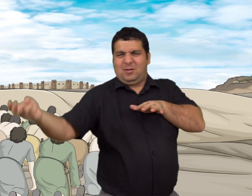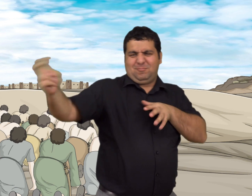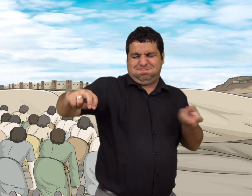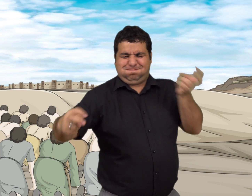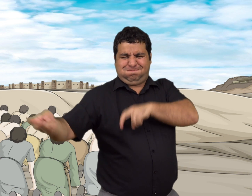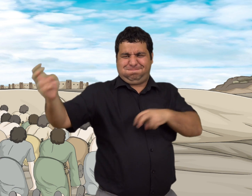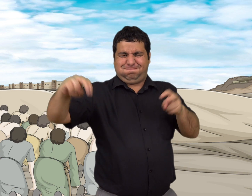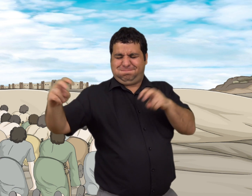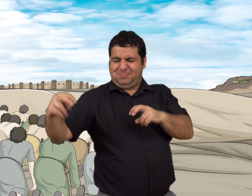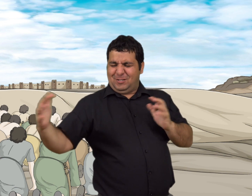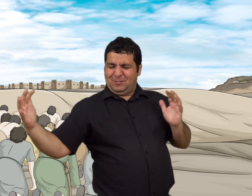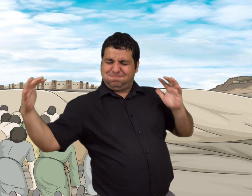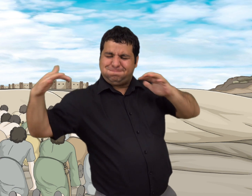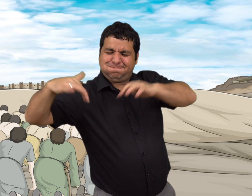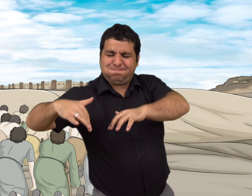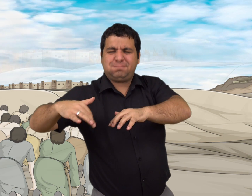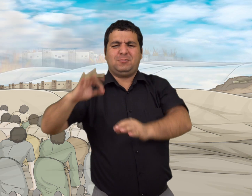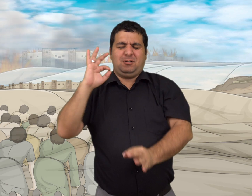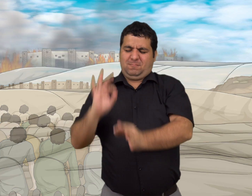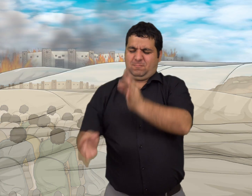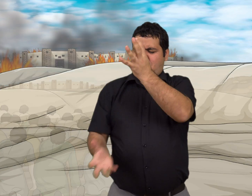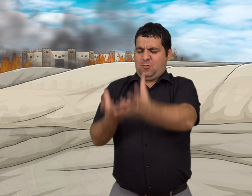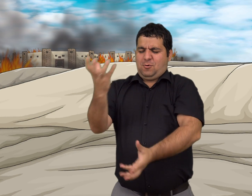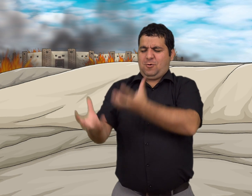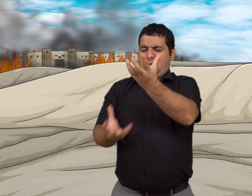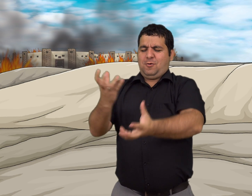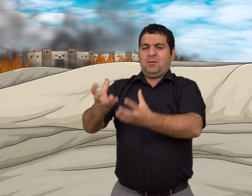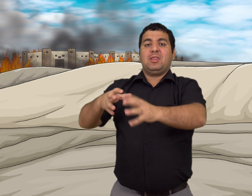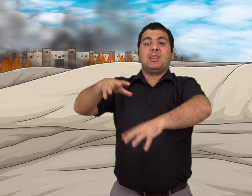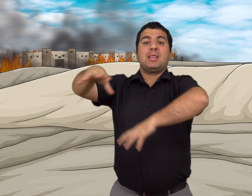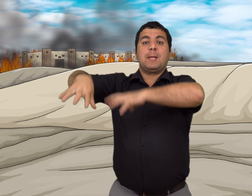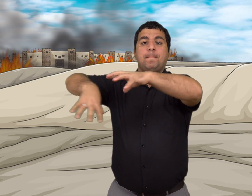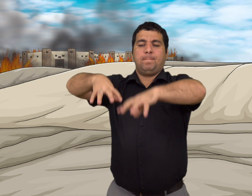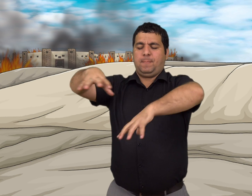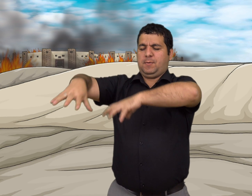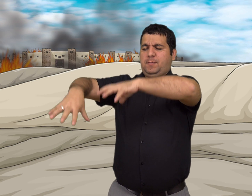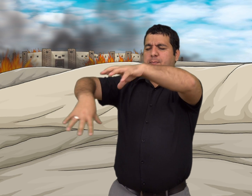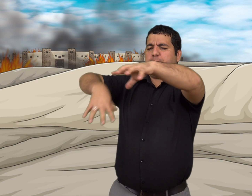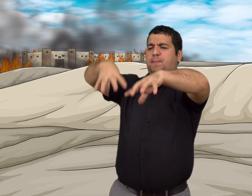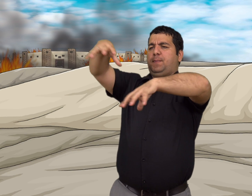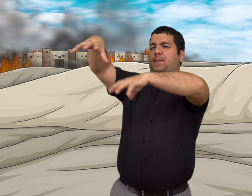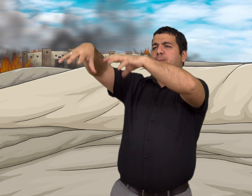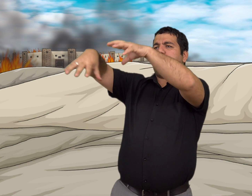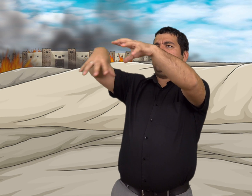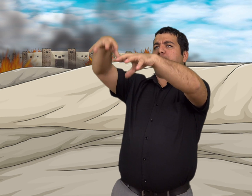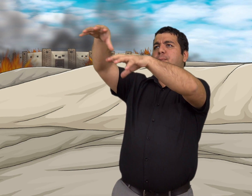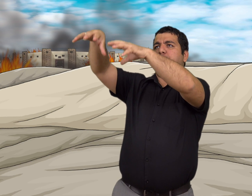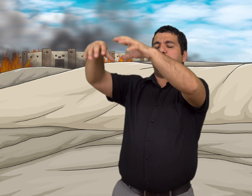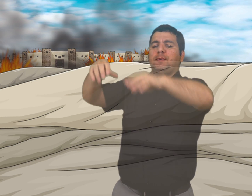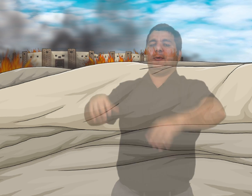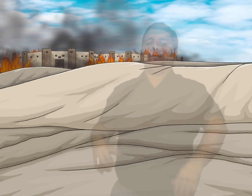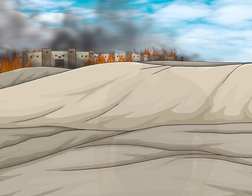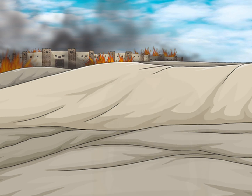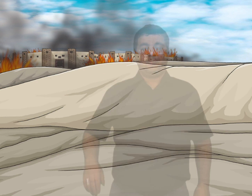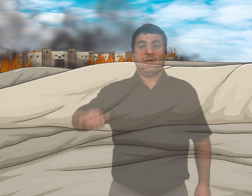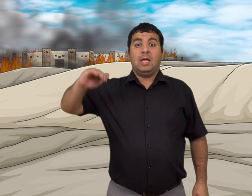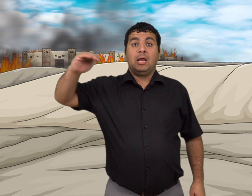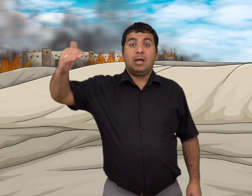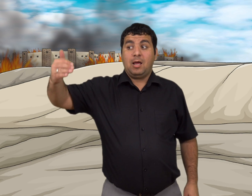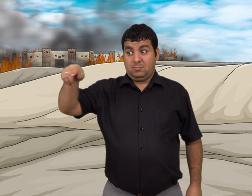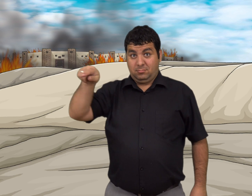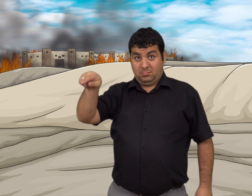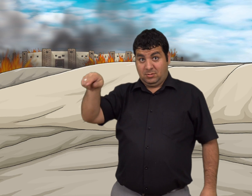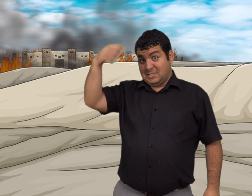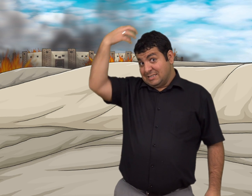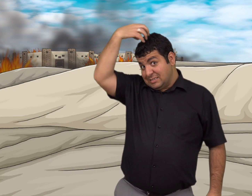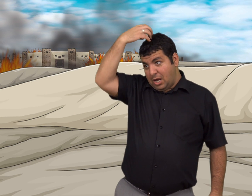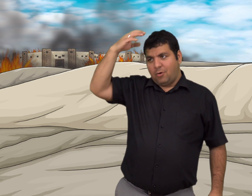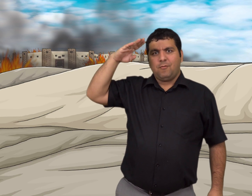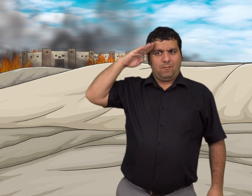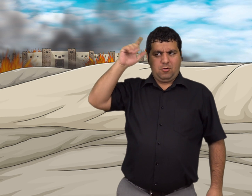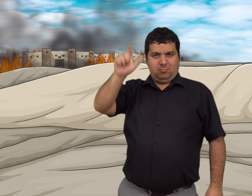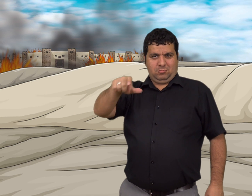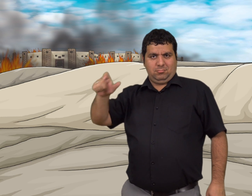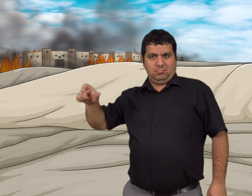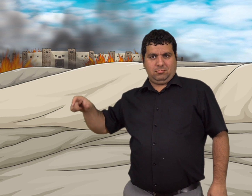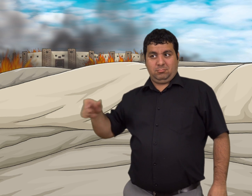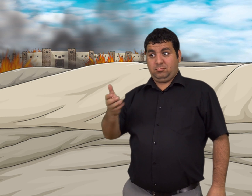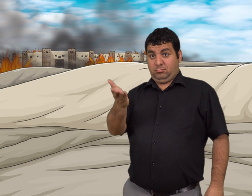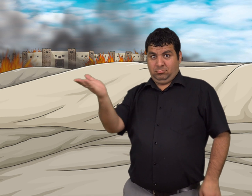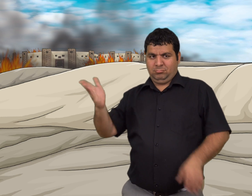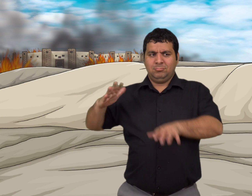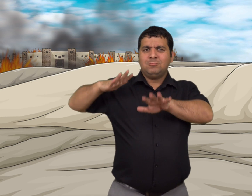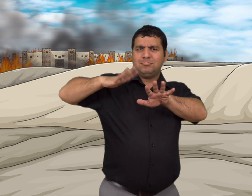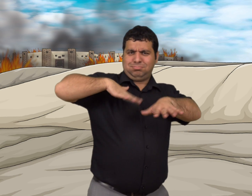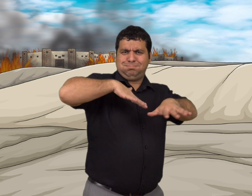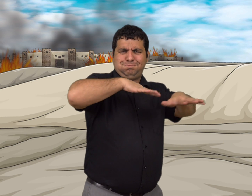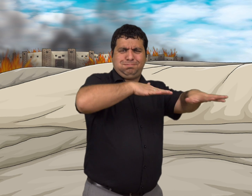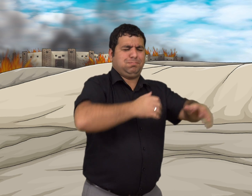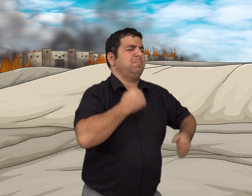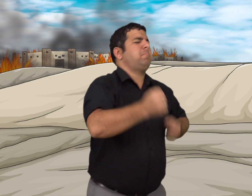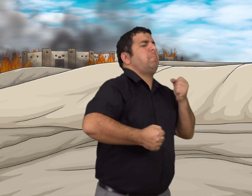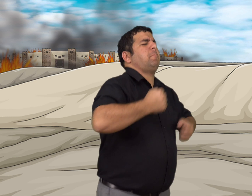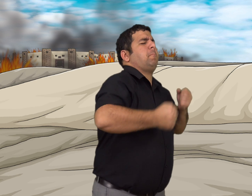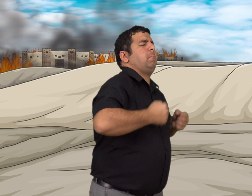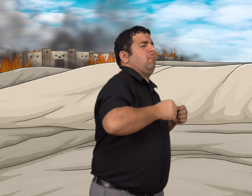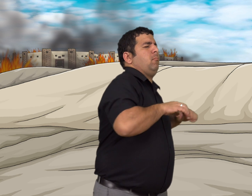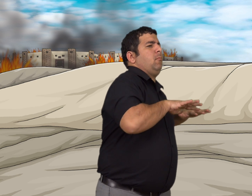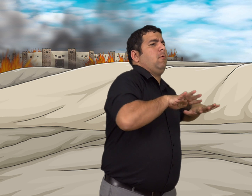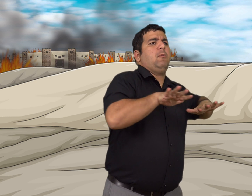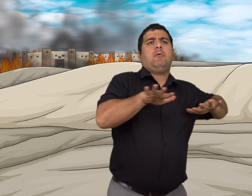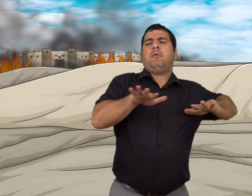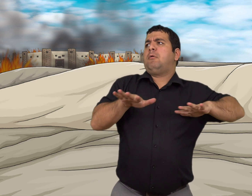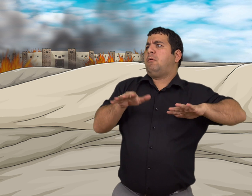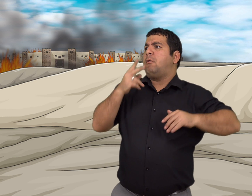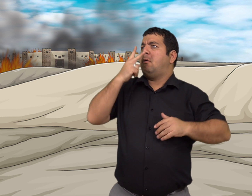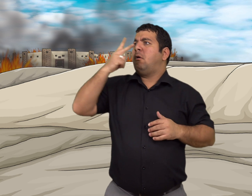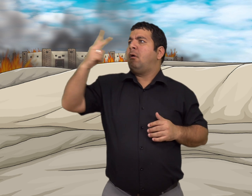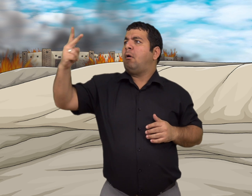They rushed forward, entered the city, captured it, and immediately set it on fire.